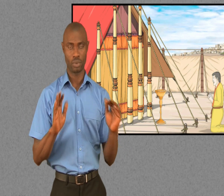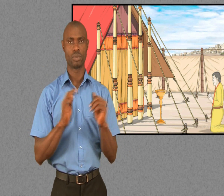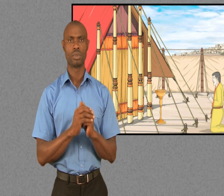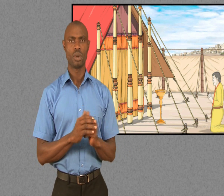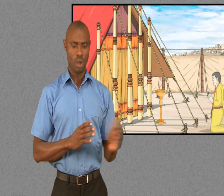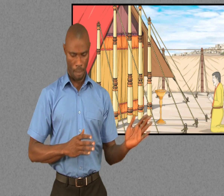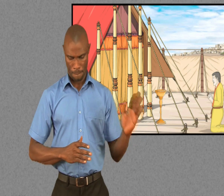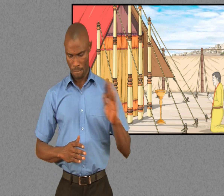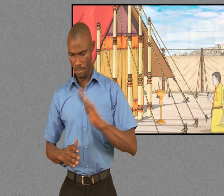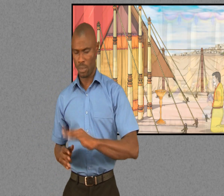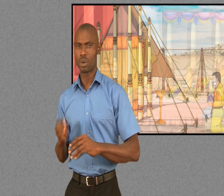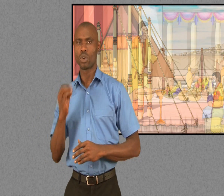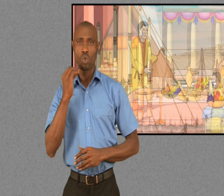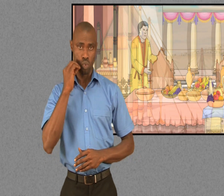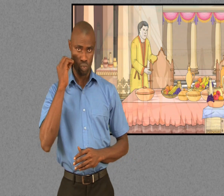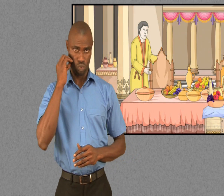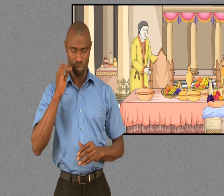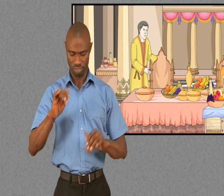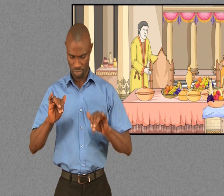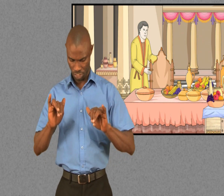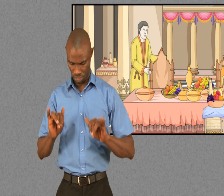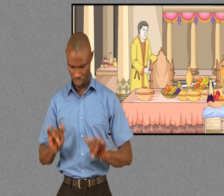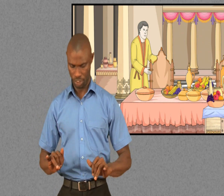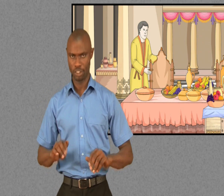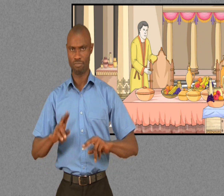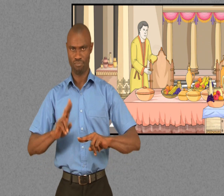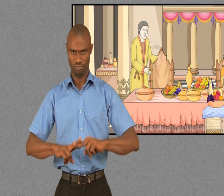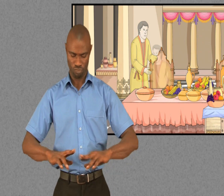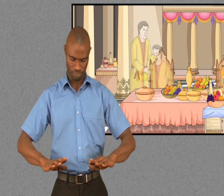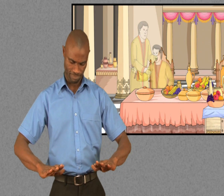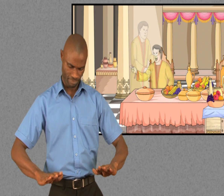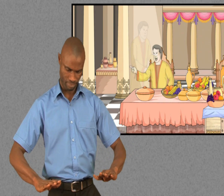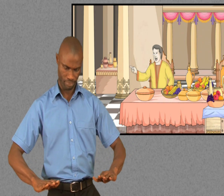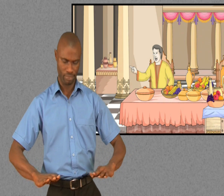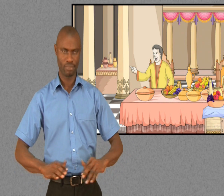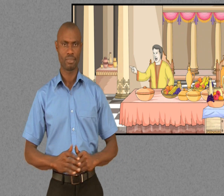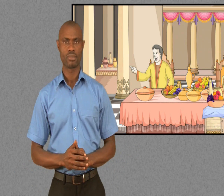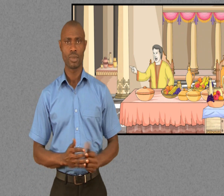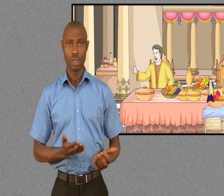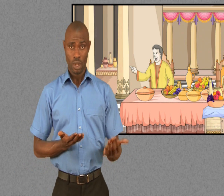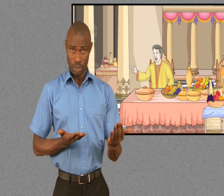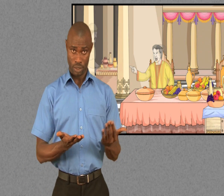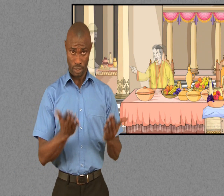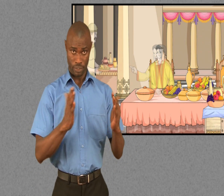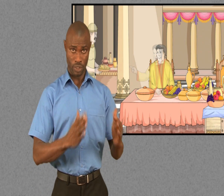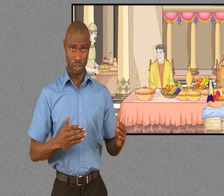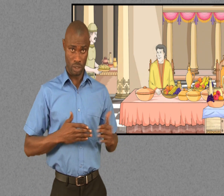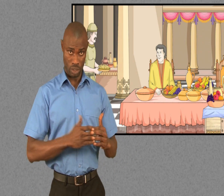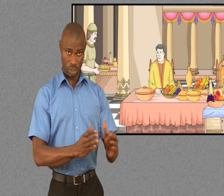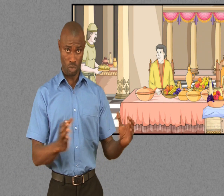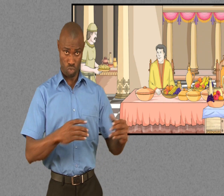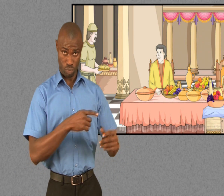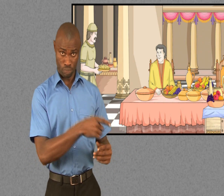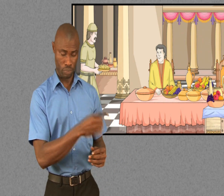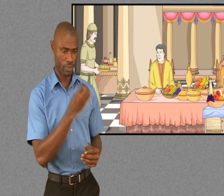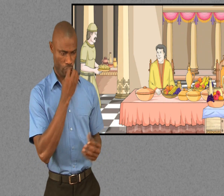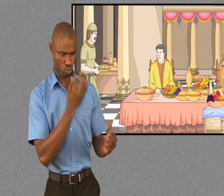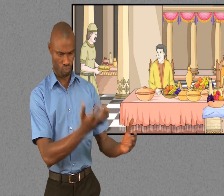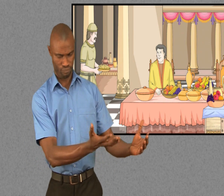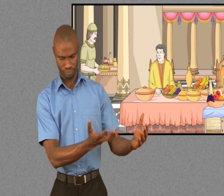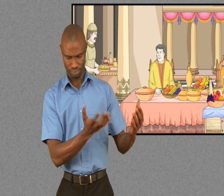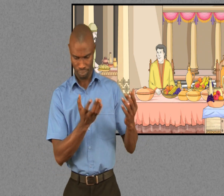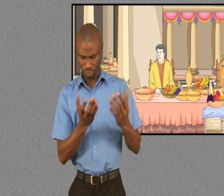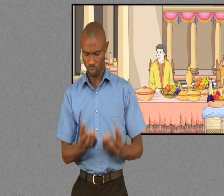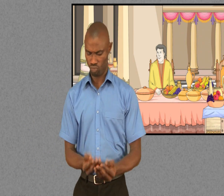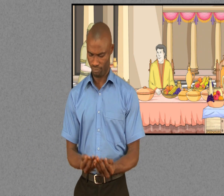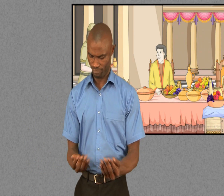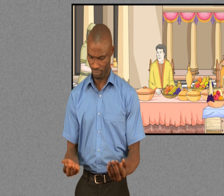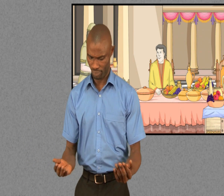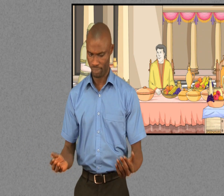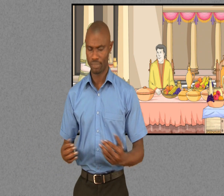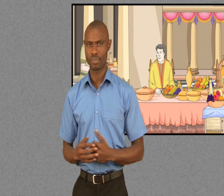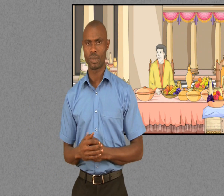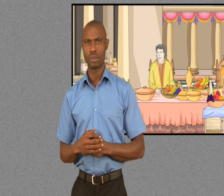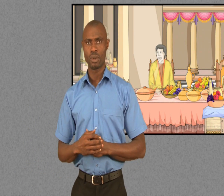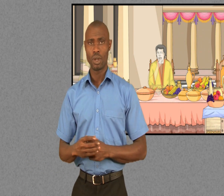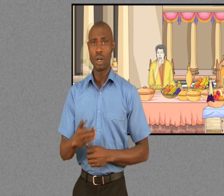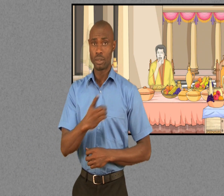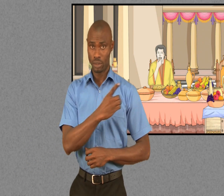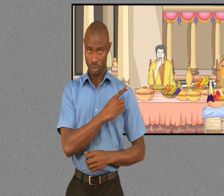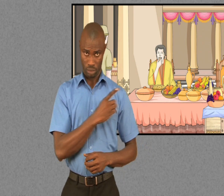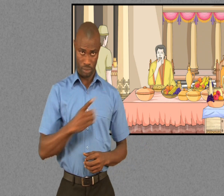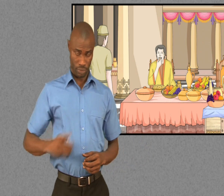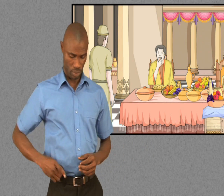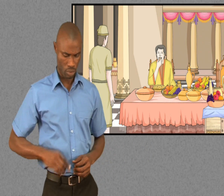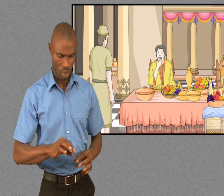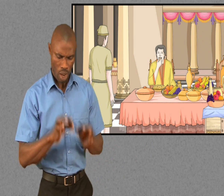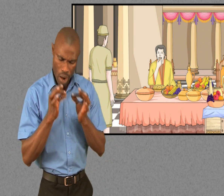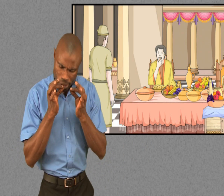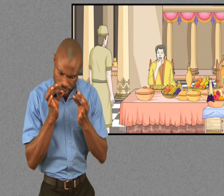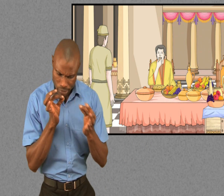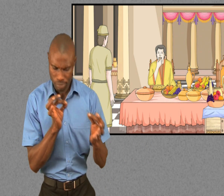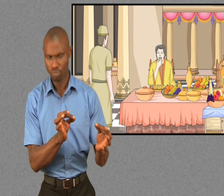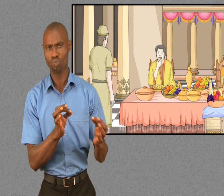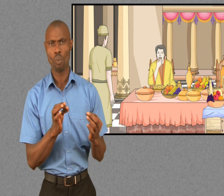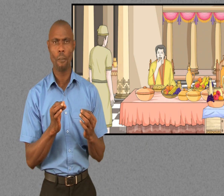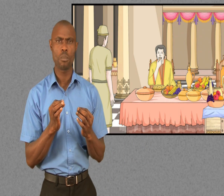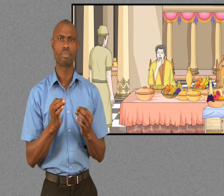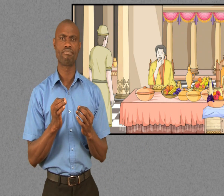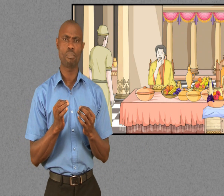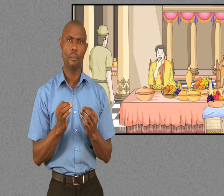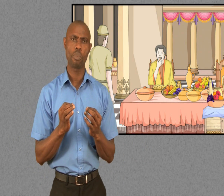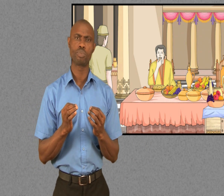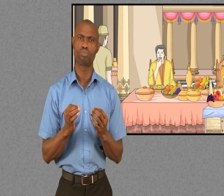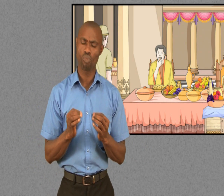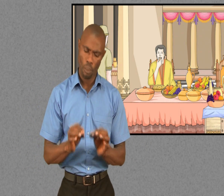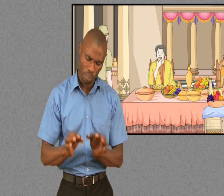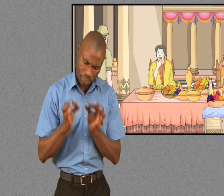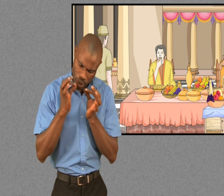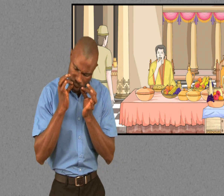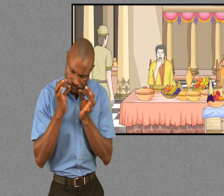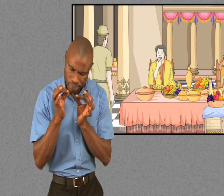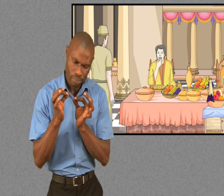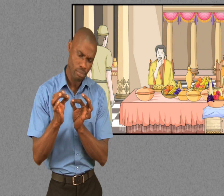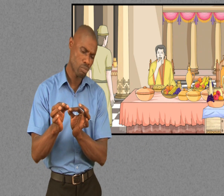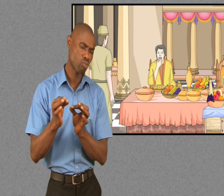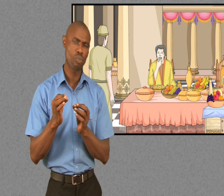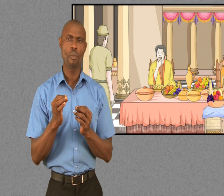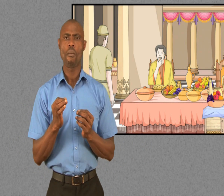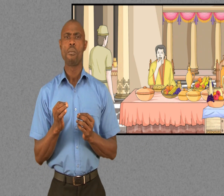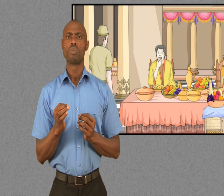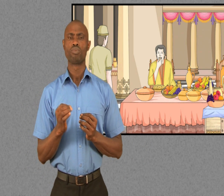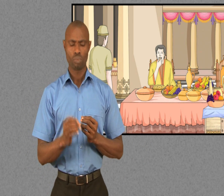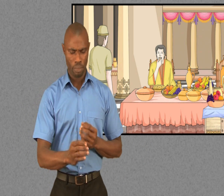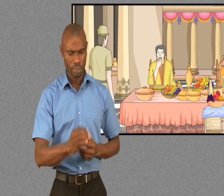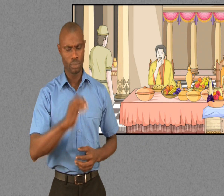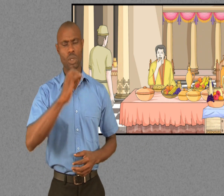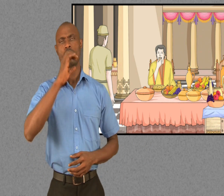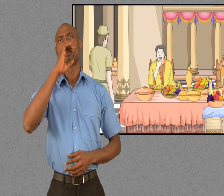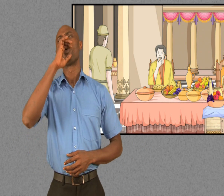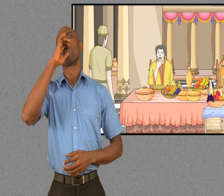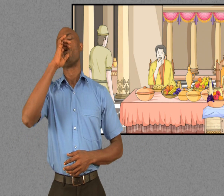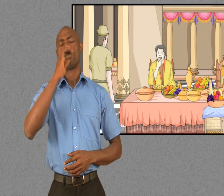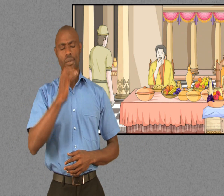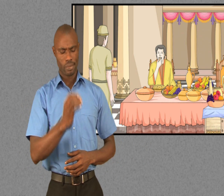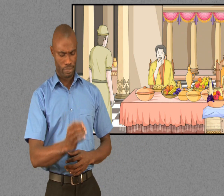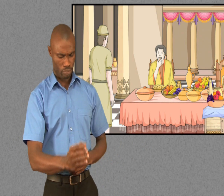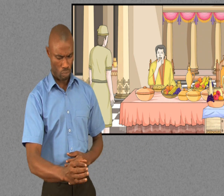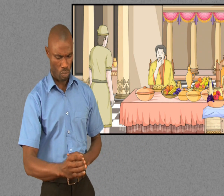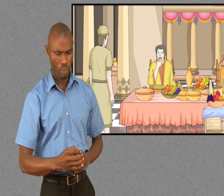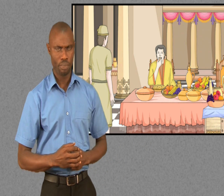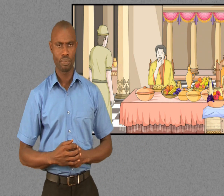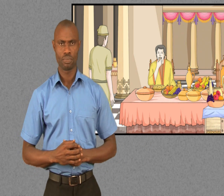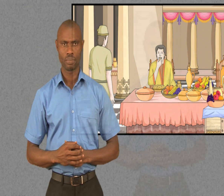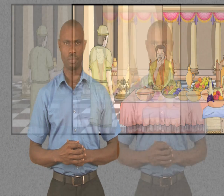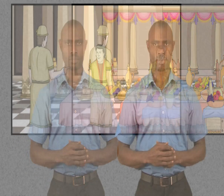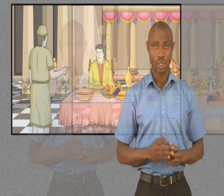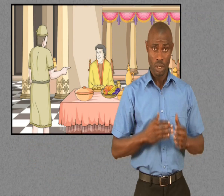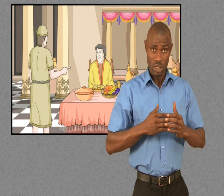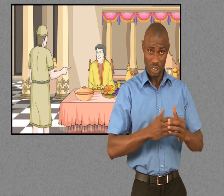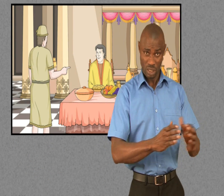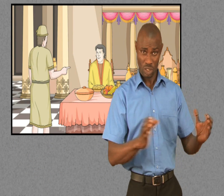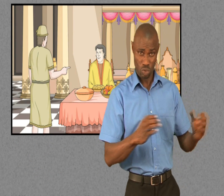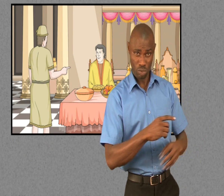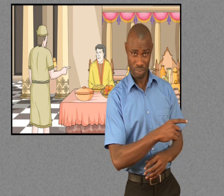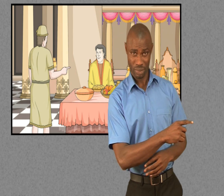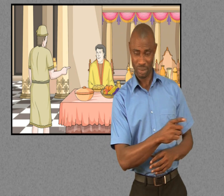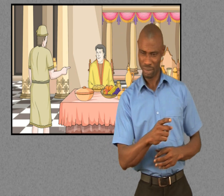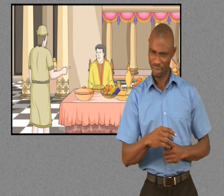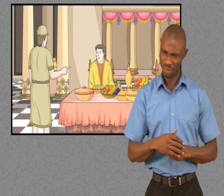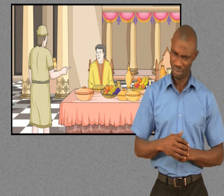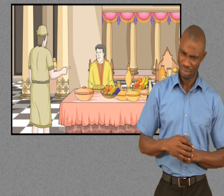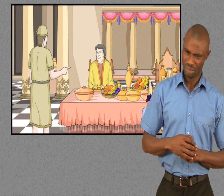Then he went to his own house, and at his request they set food before him, and he ate.